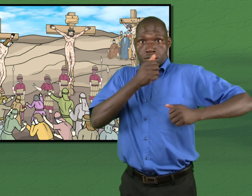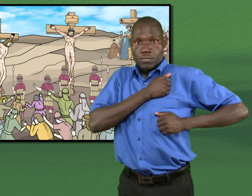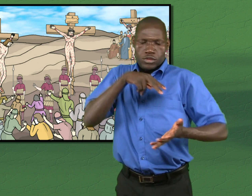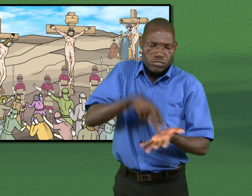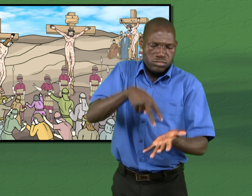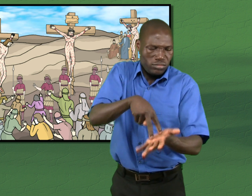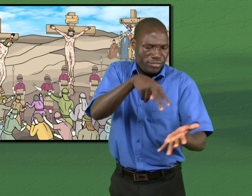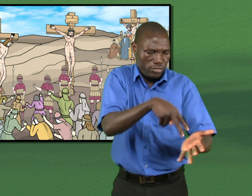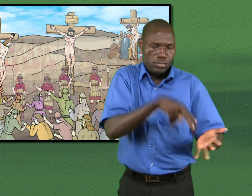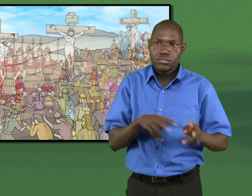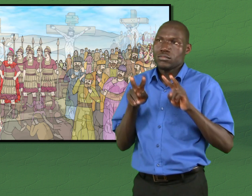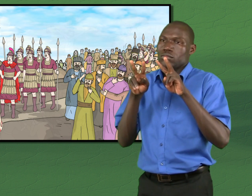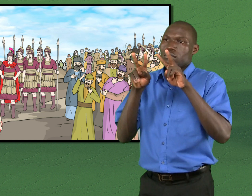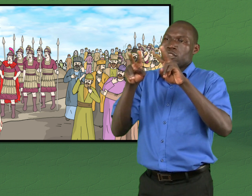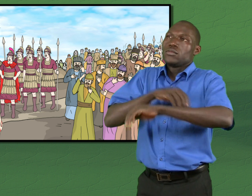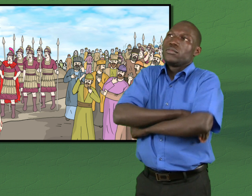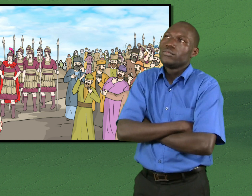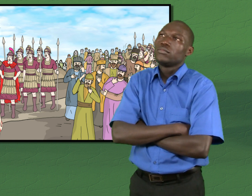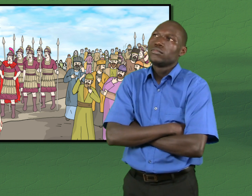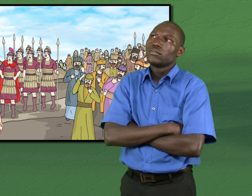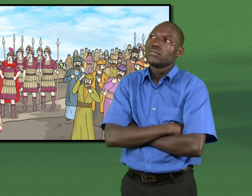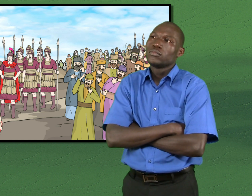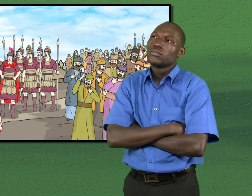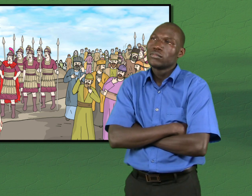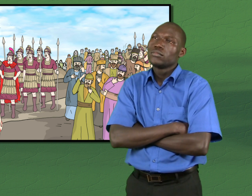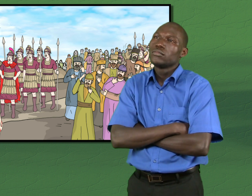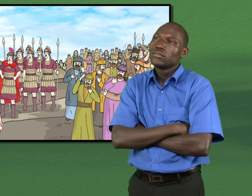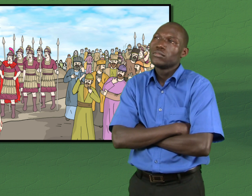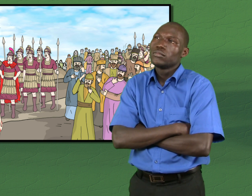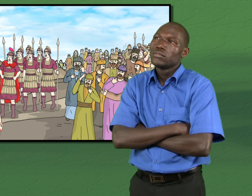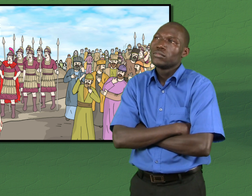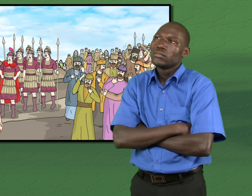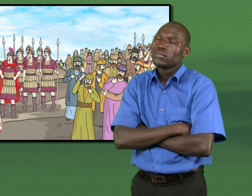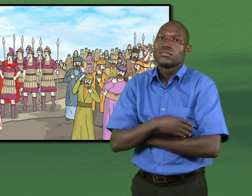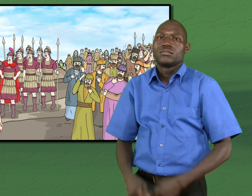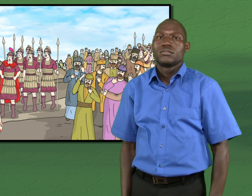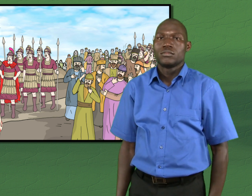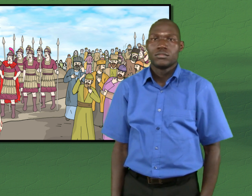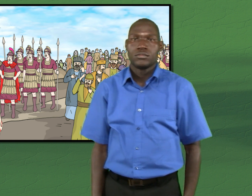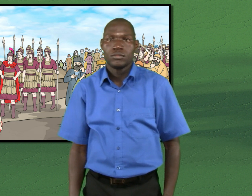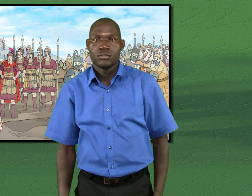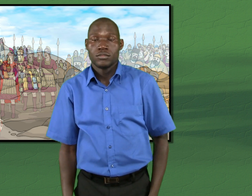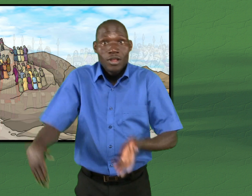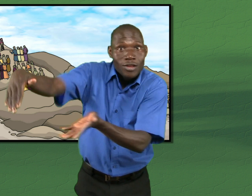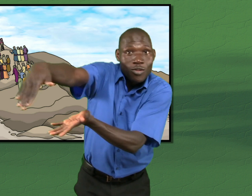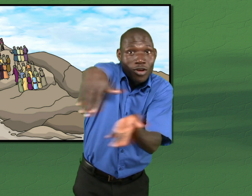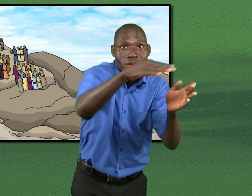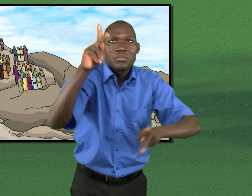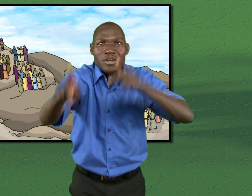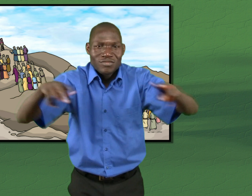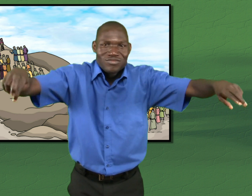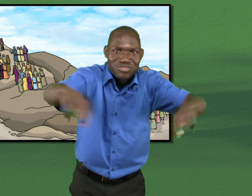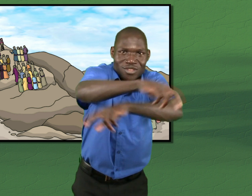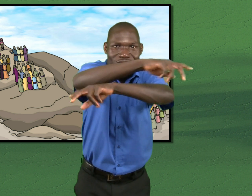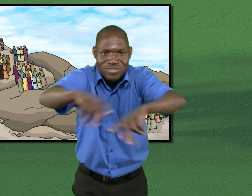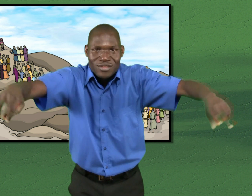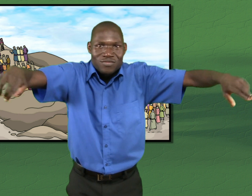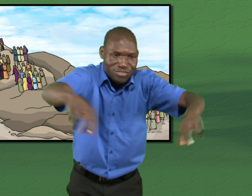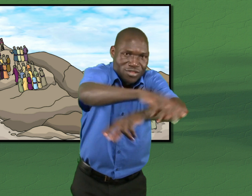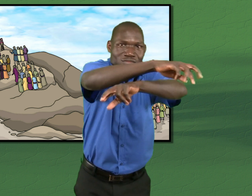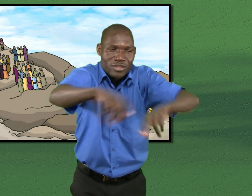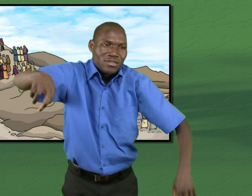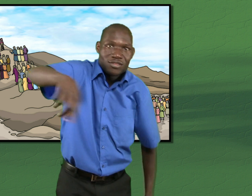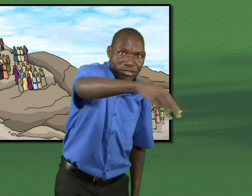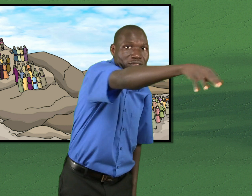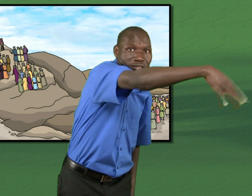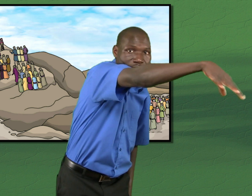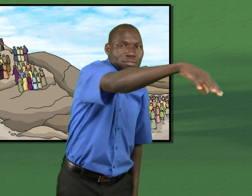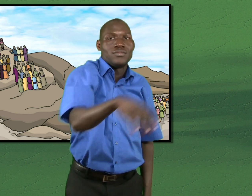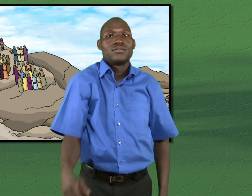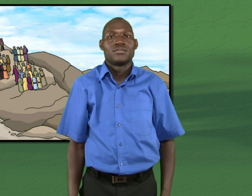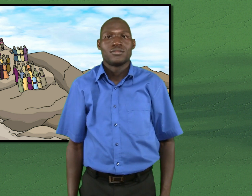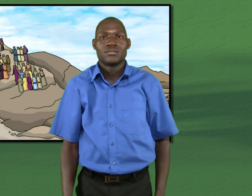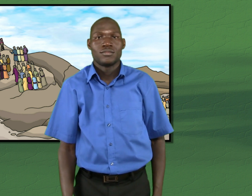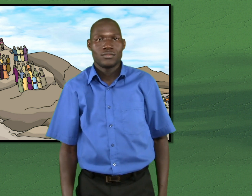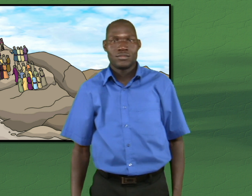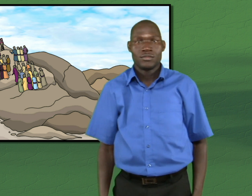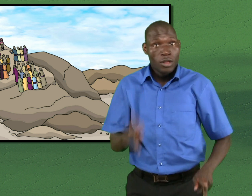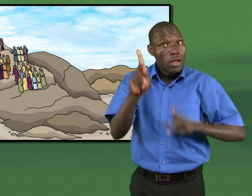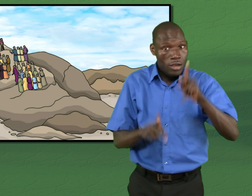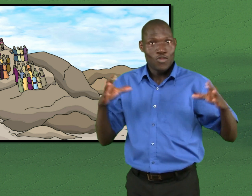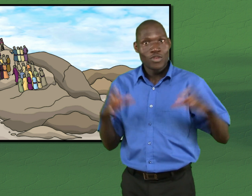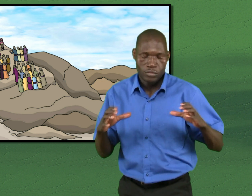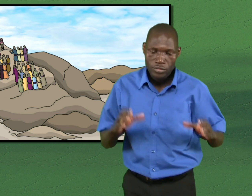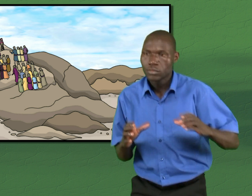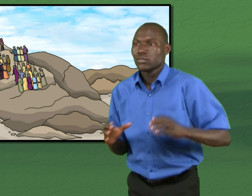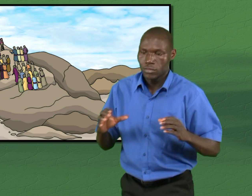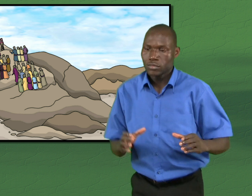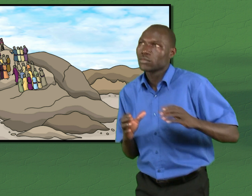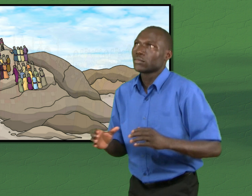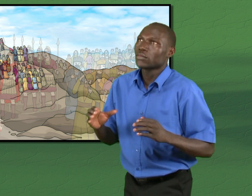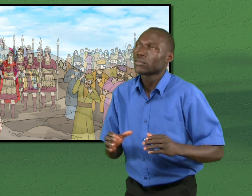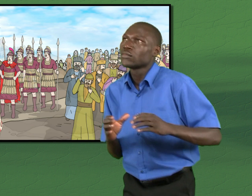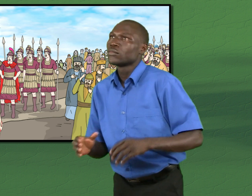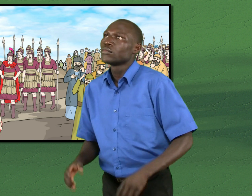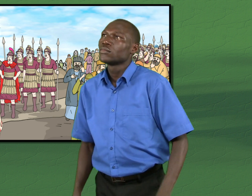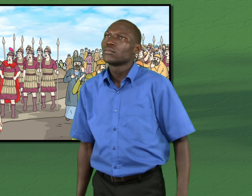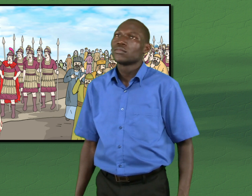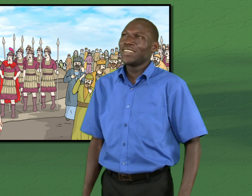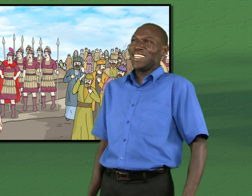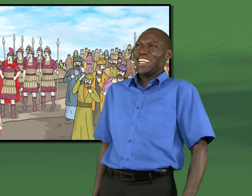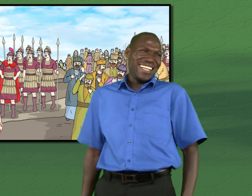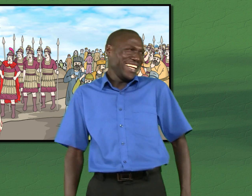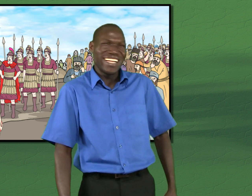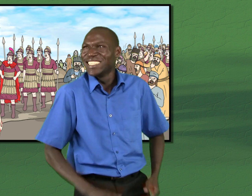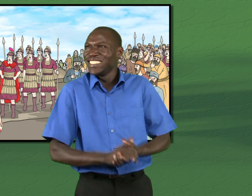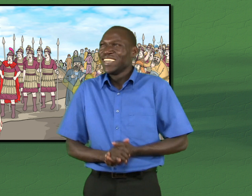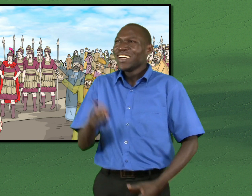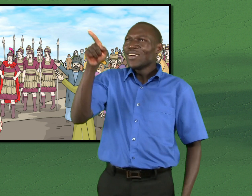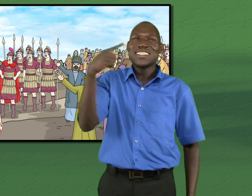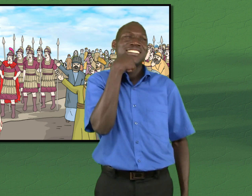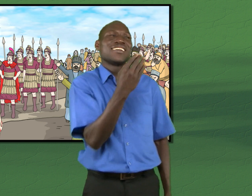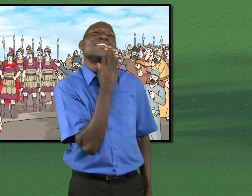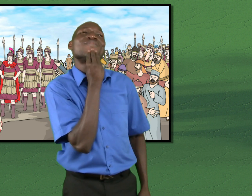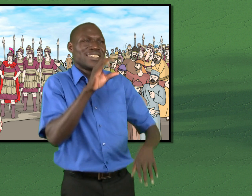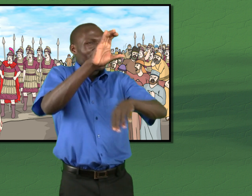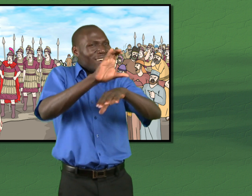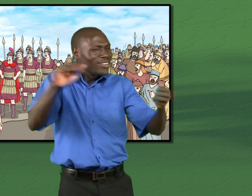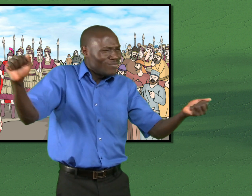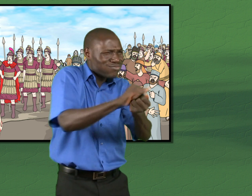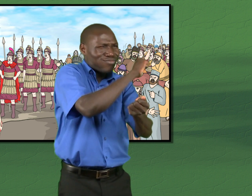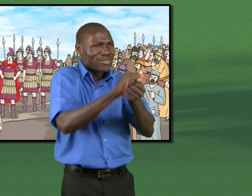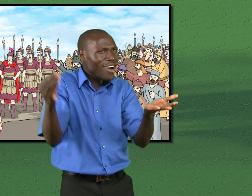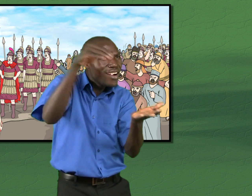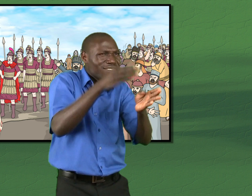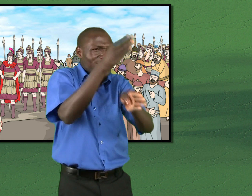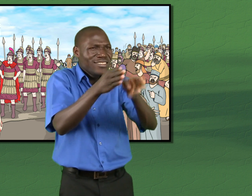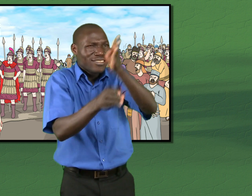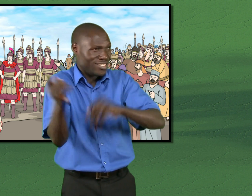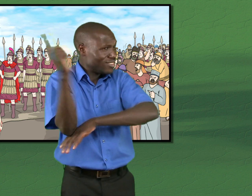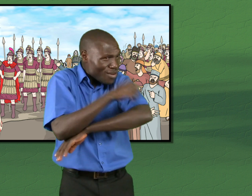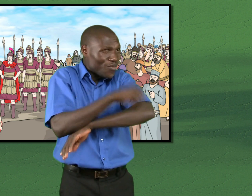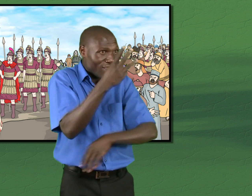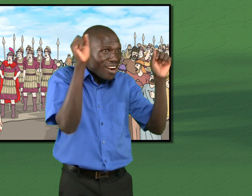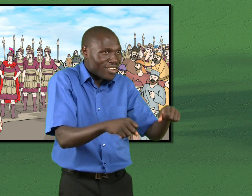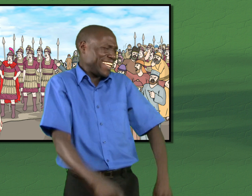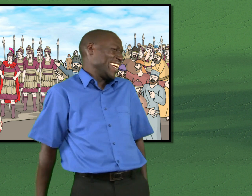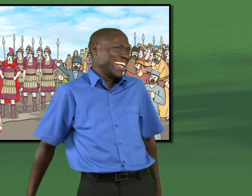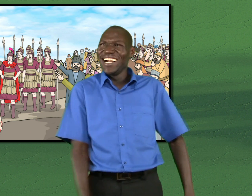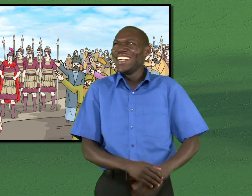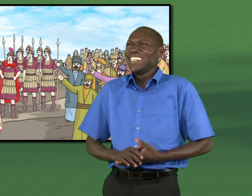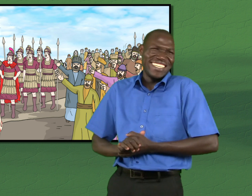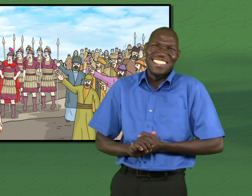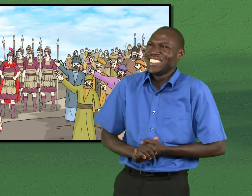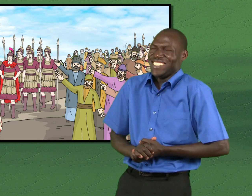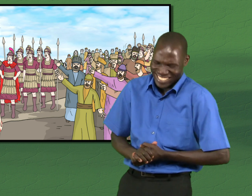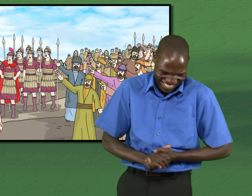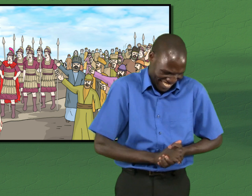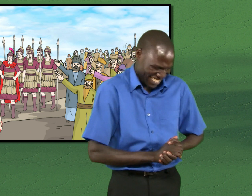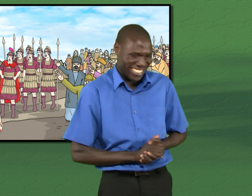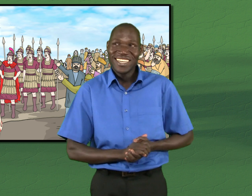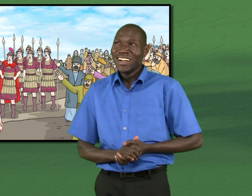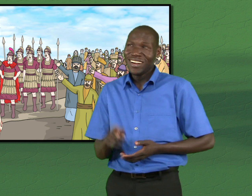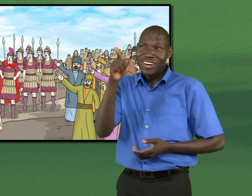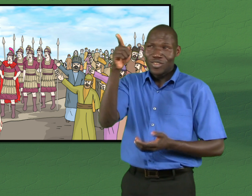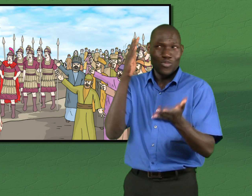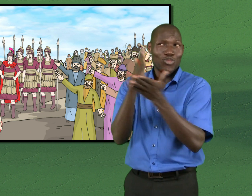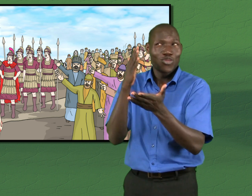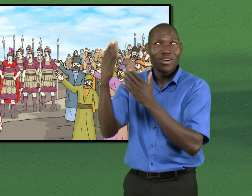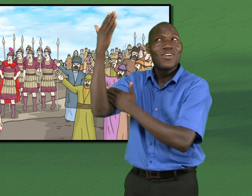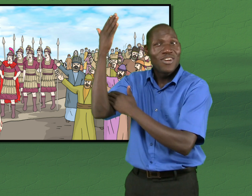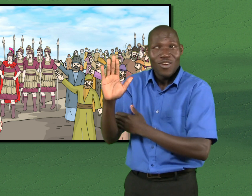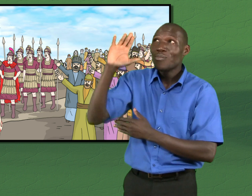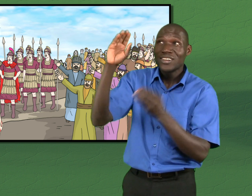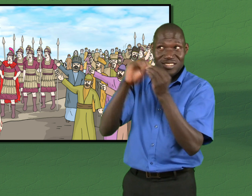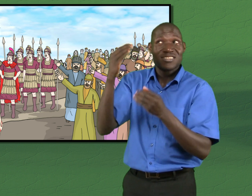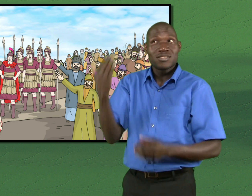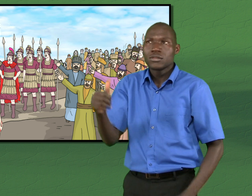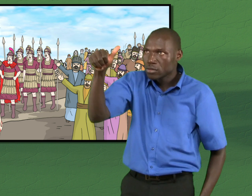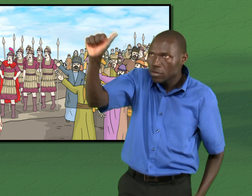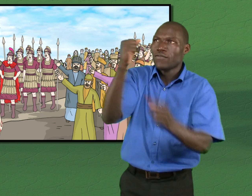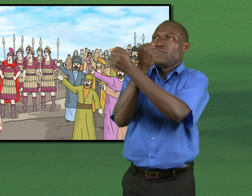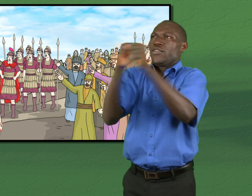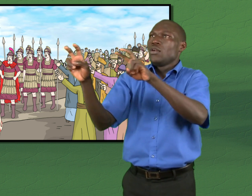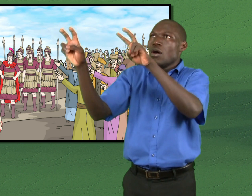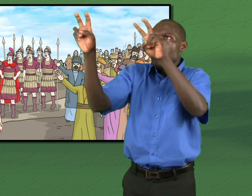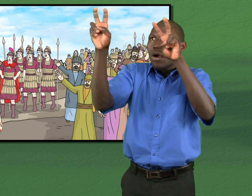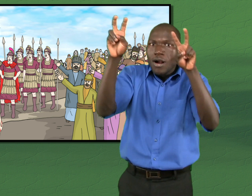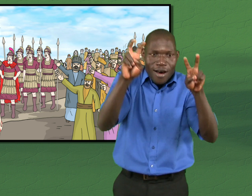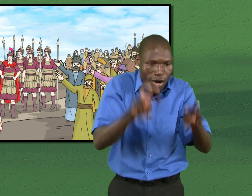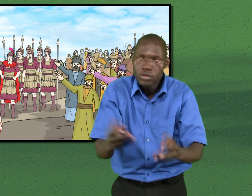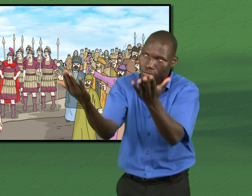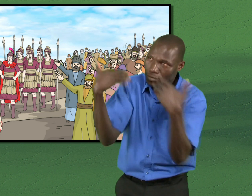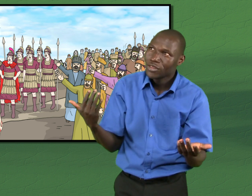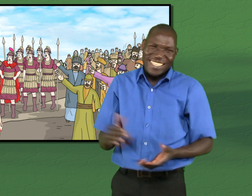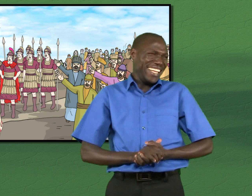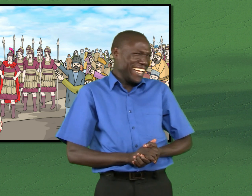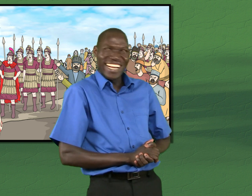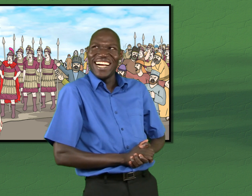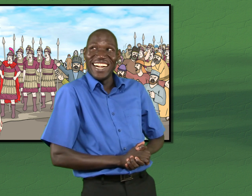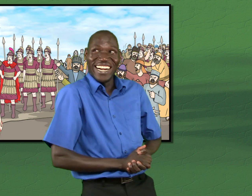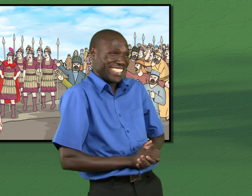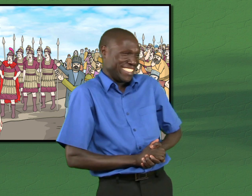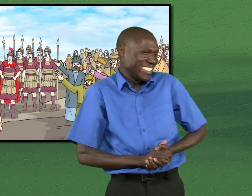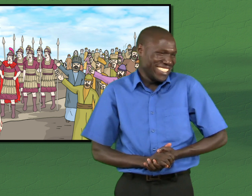And those who passed by heaped abuse on Him, shaking their heads and saying, “You who are going to destroy the temple and rebuild it in three days, save Yourself!